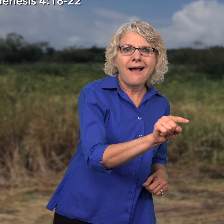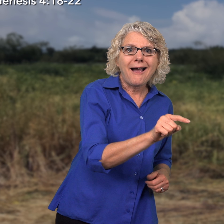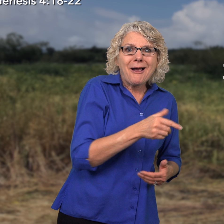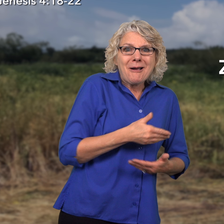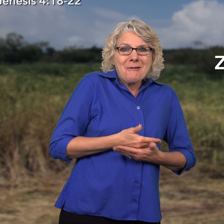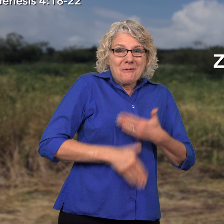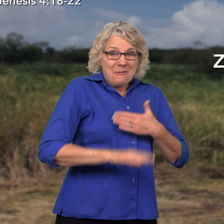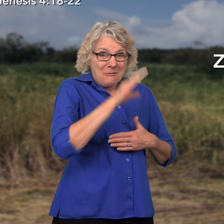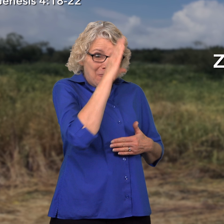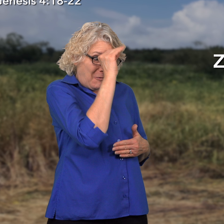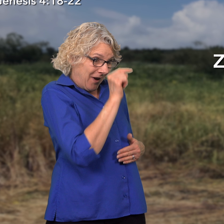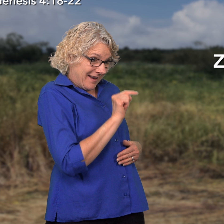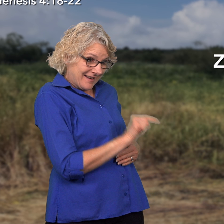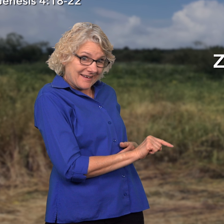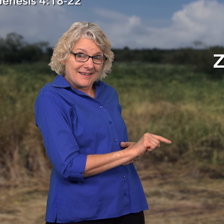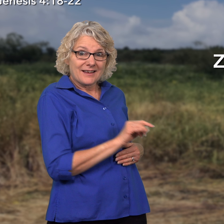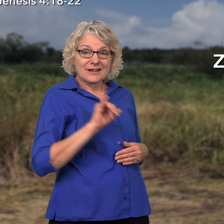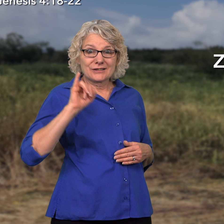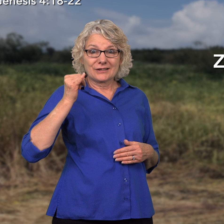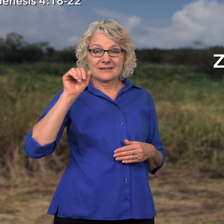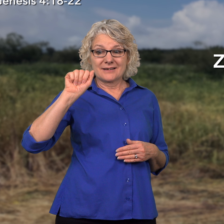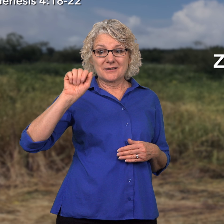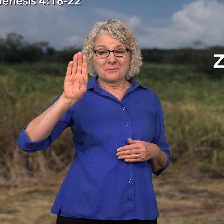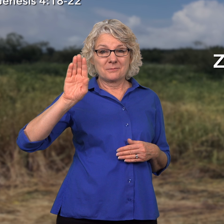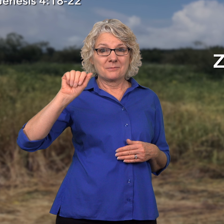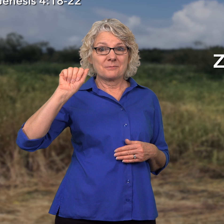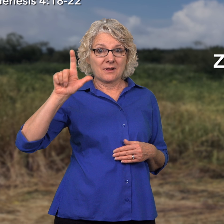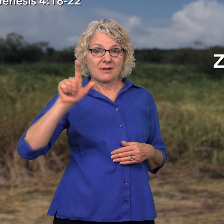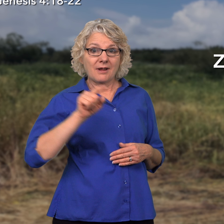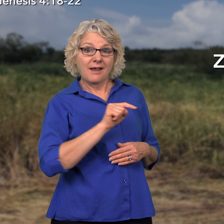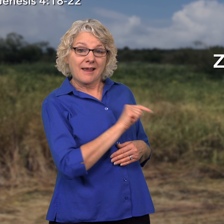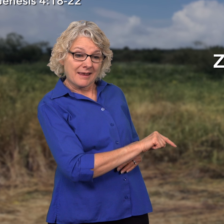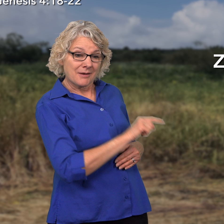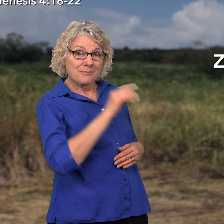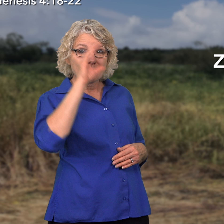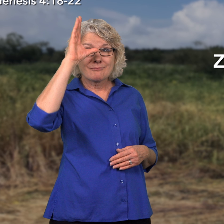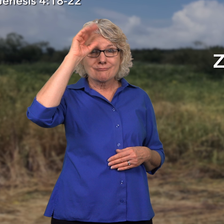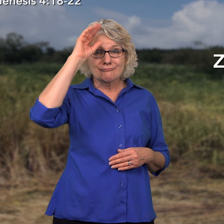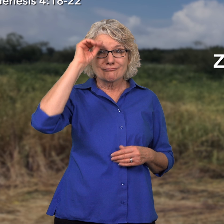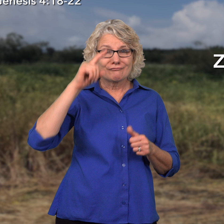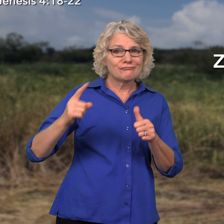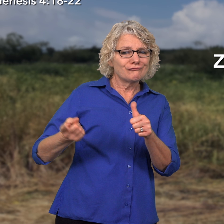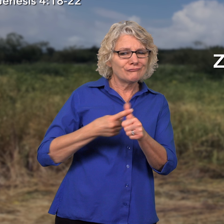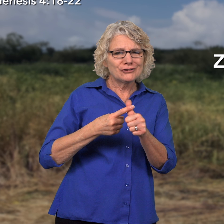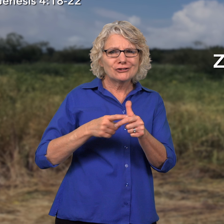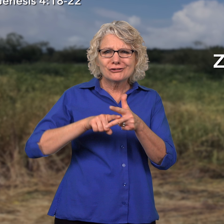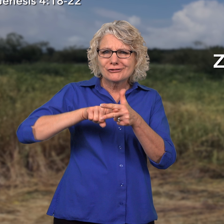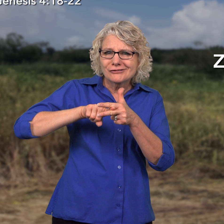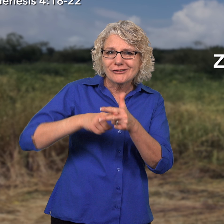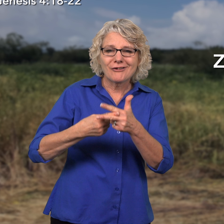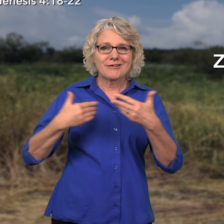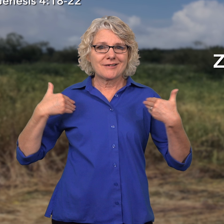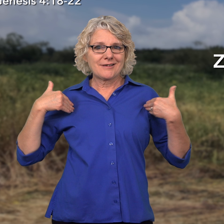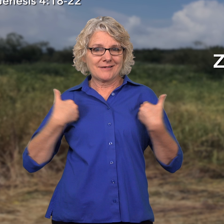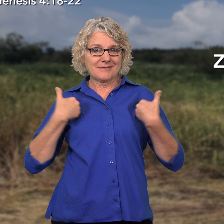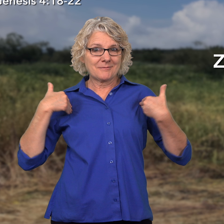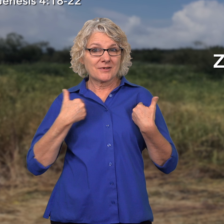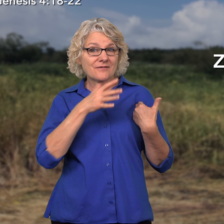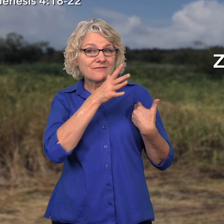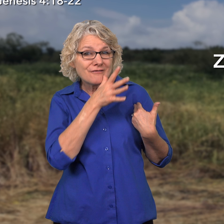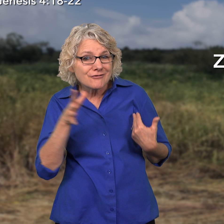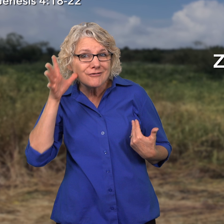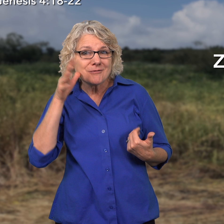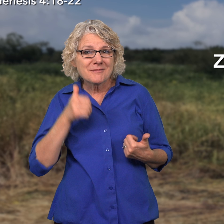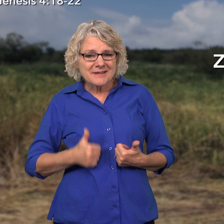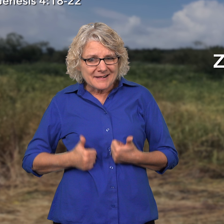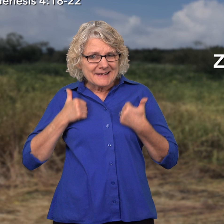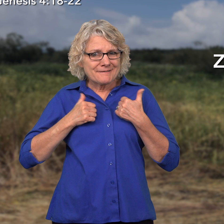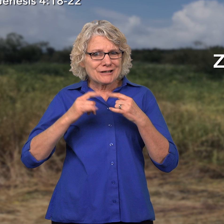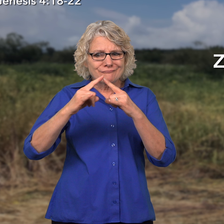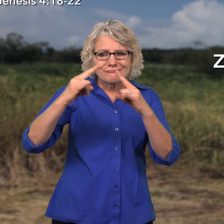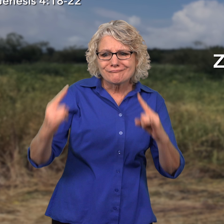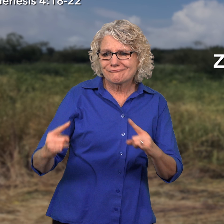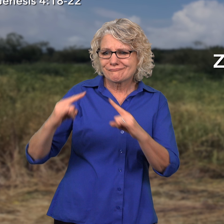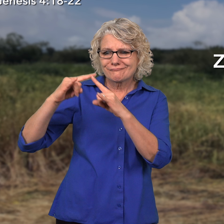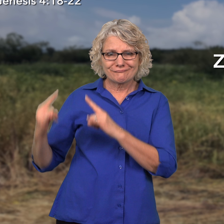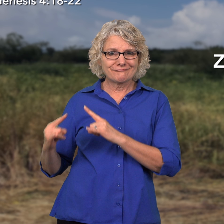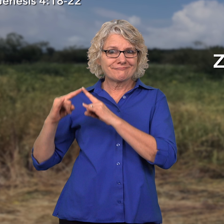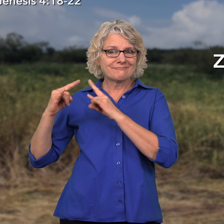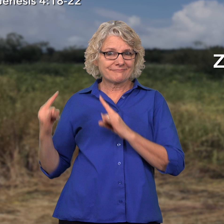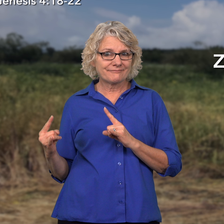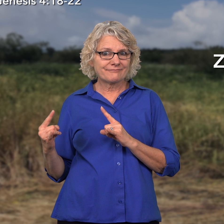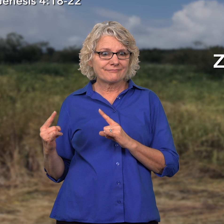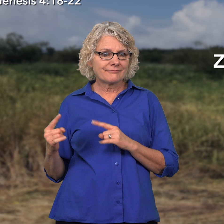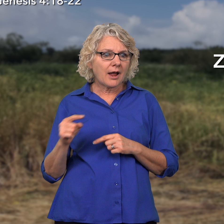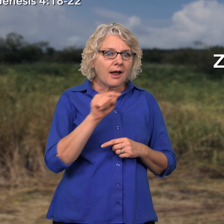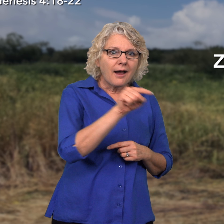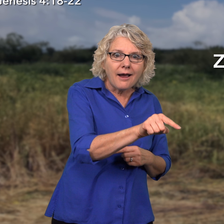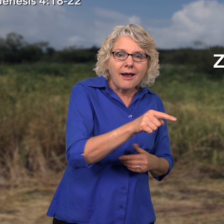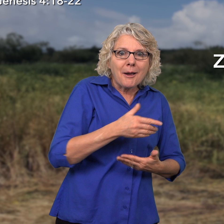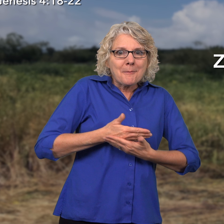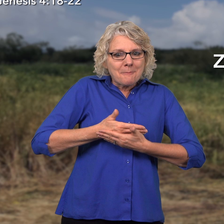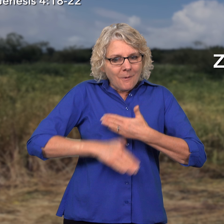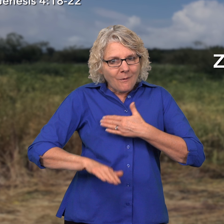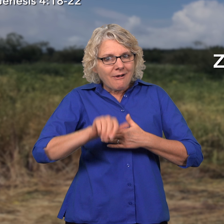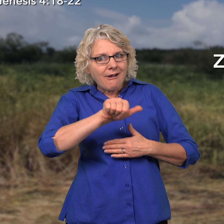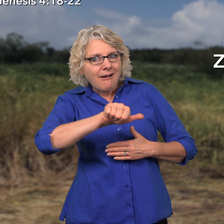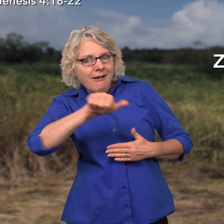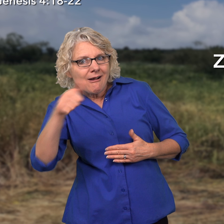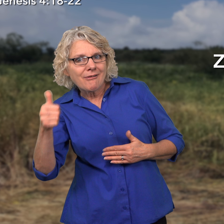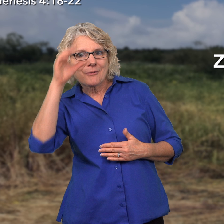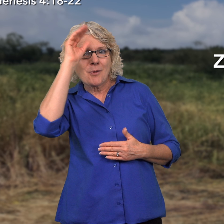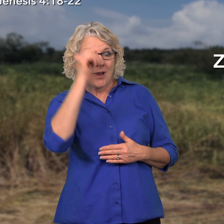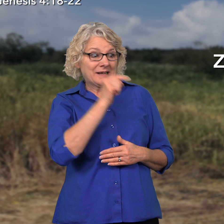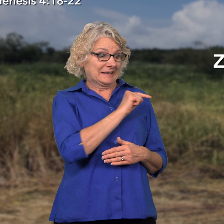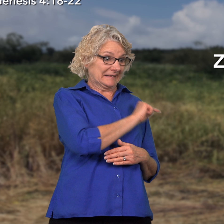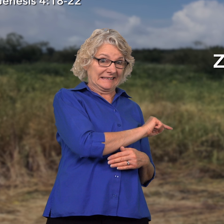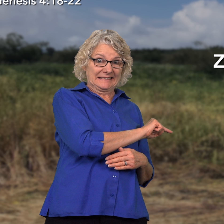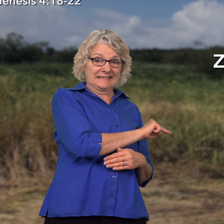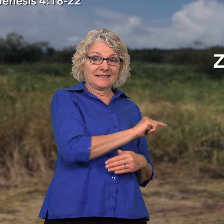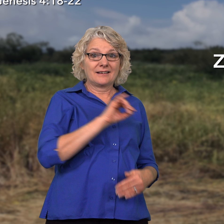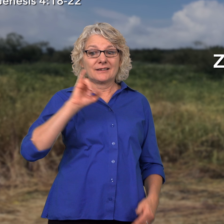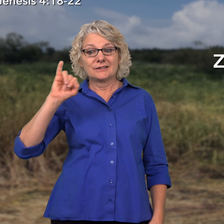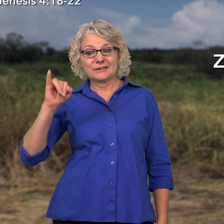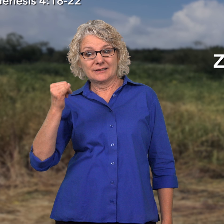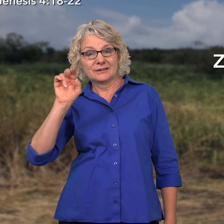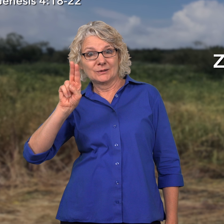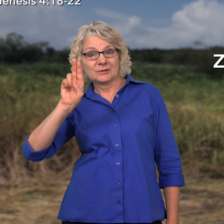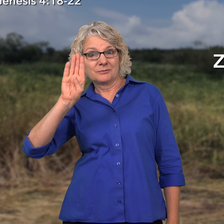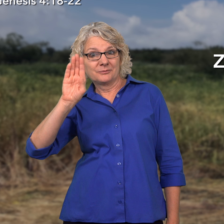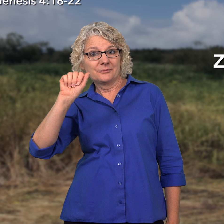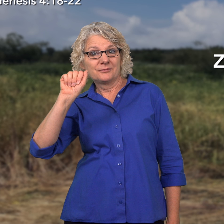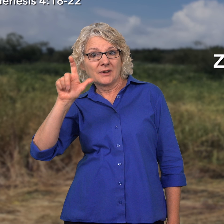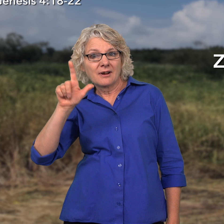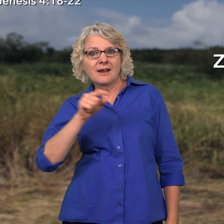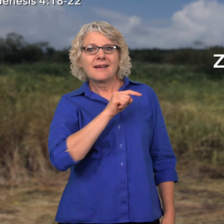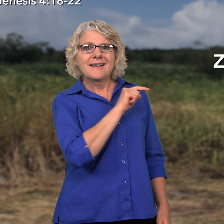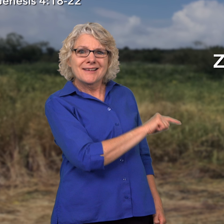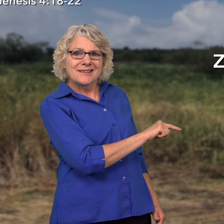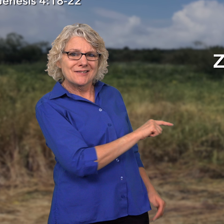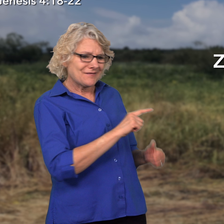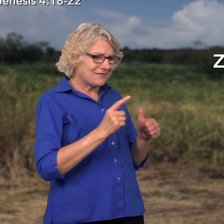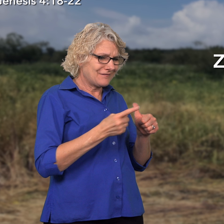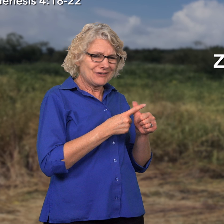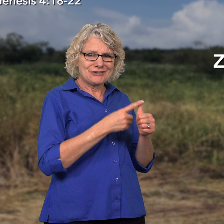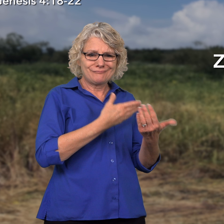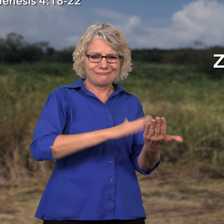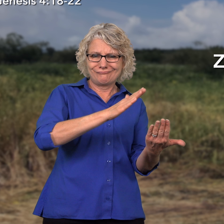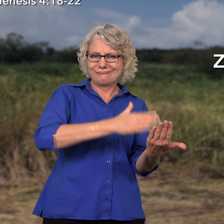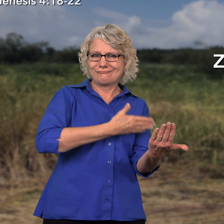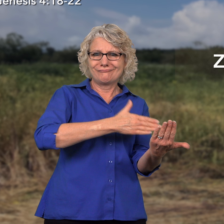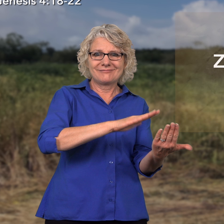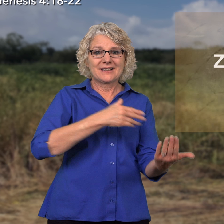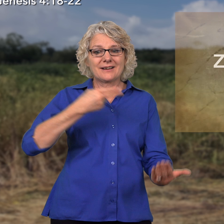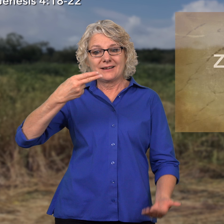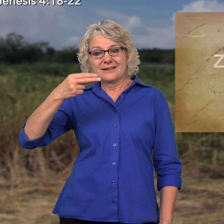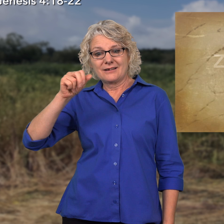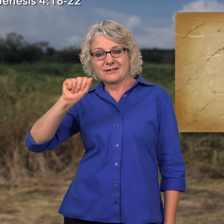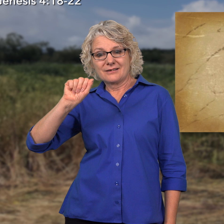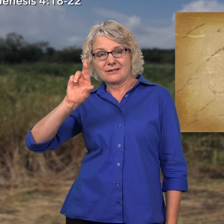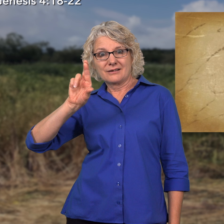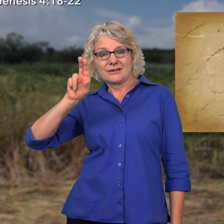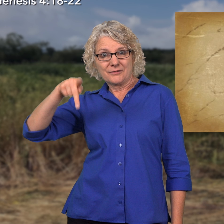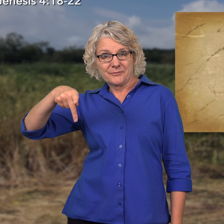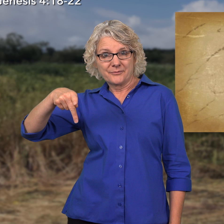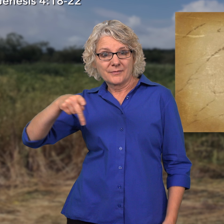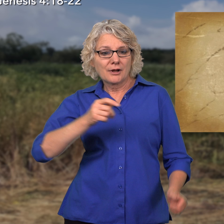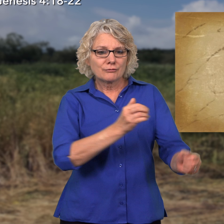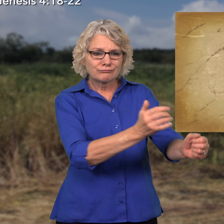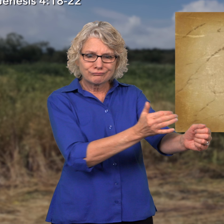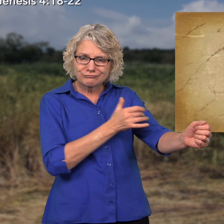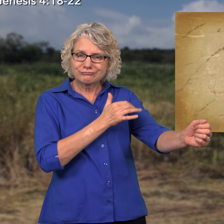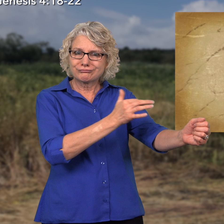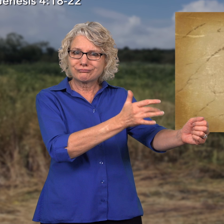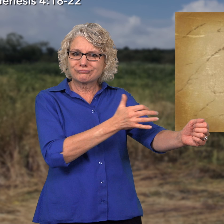Adah gave birth to Jabal; he was the father of those who dwell in tents and raise livestock. And his brother’s name was Jubal;